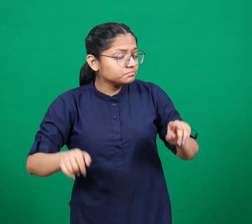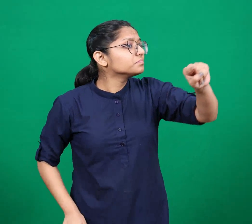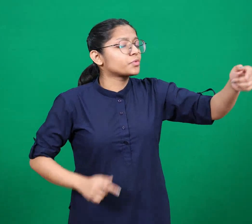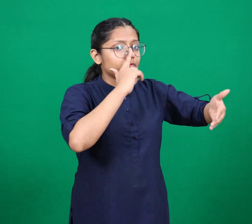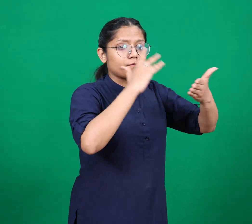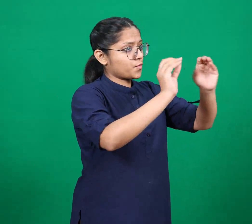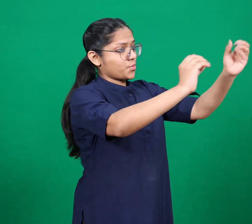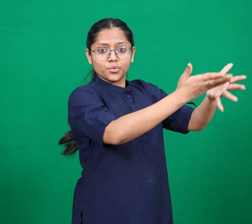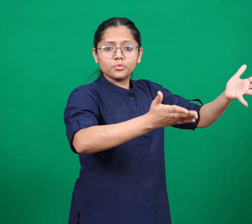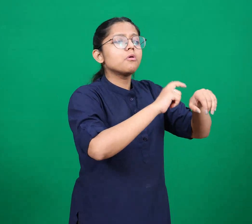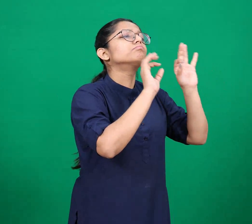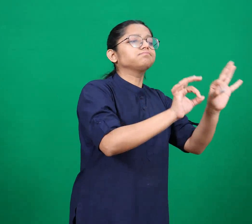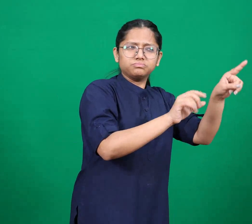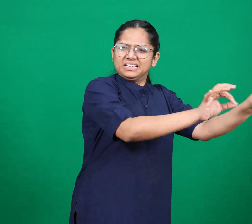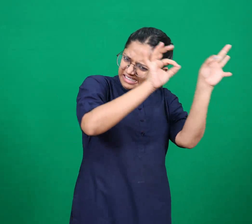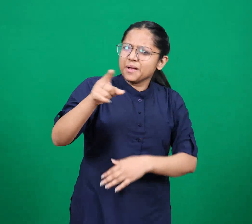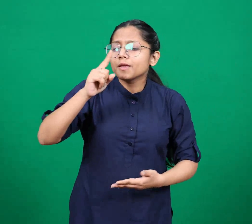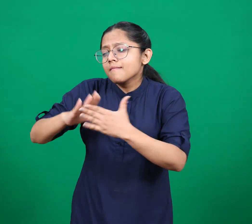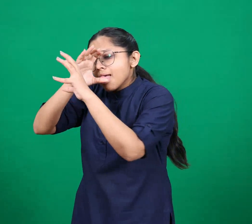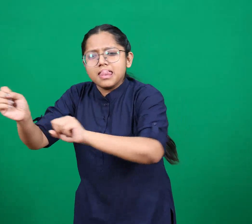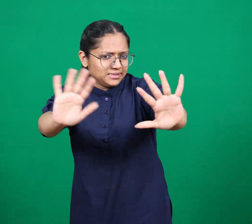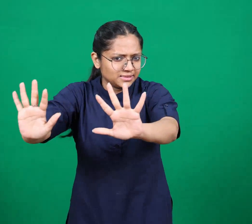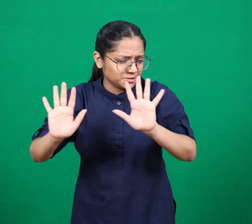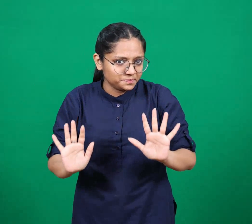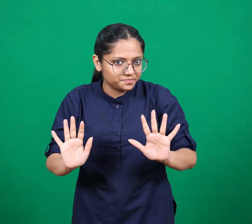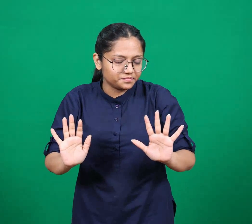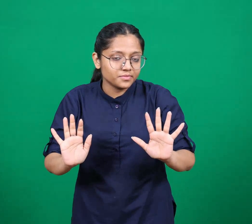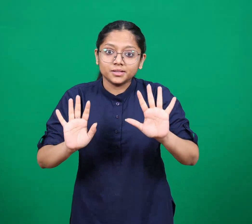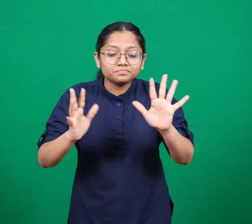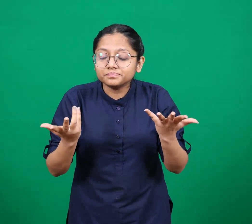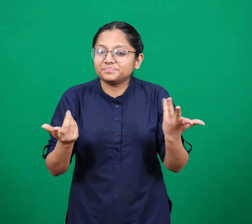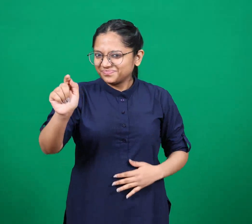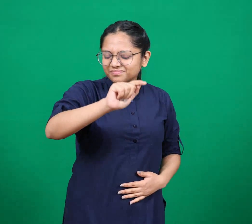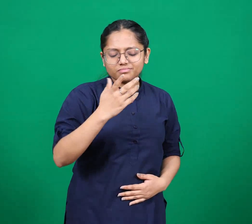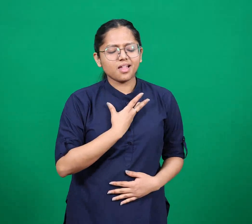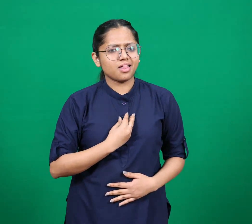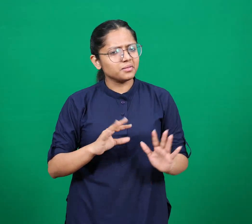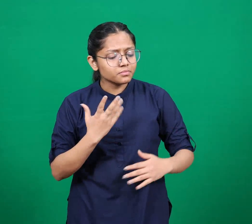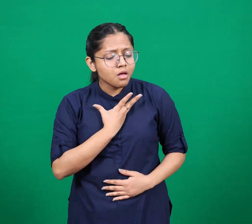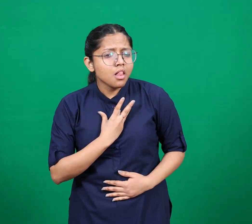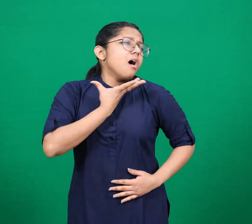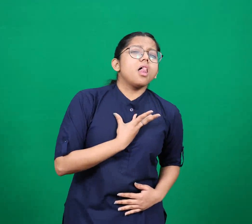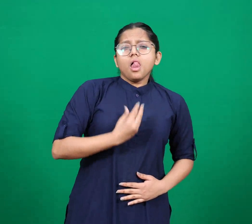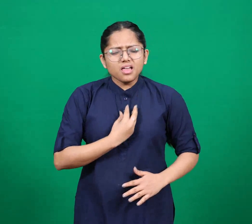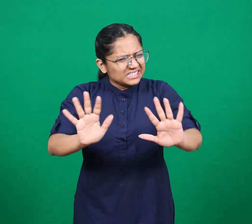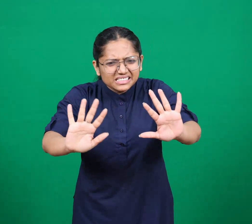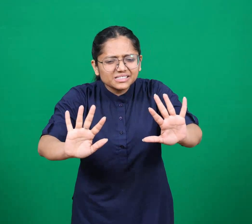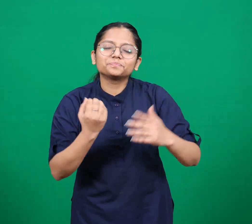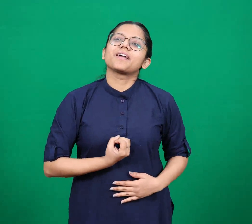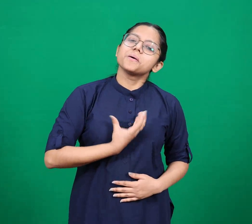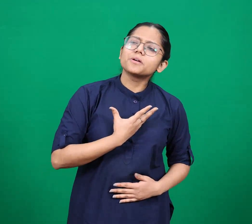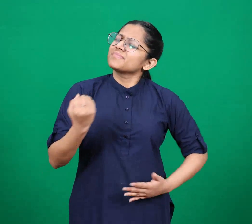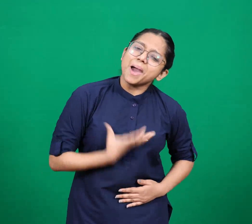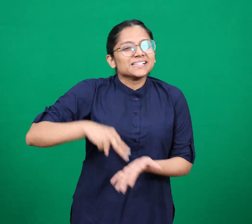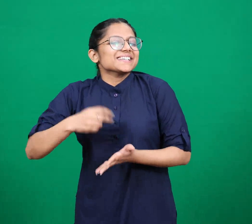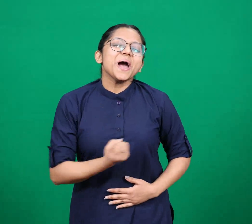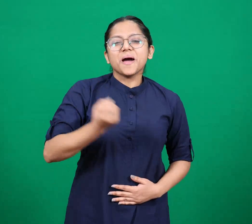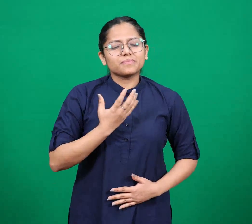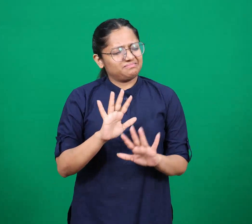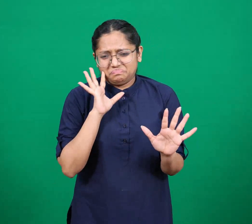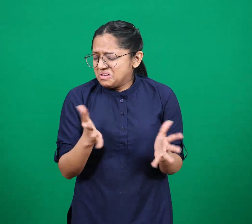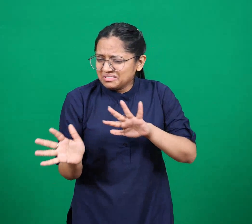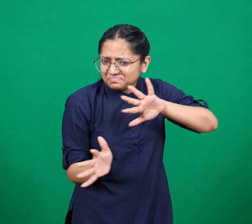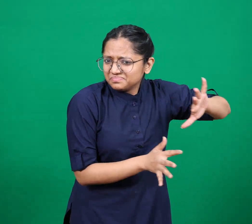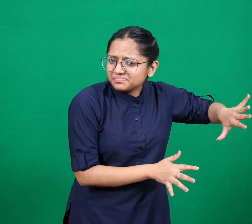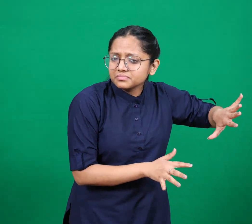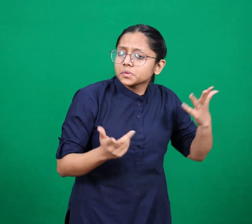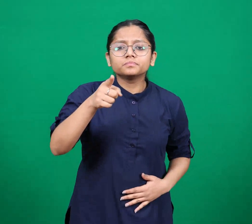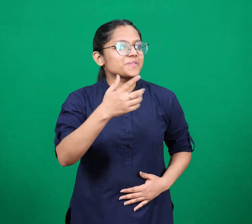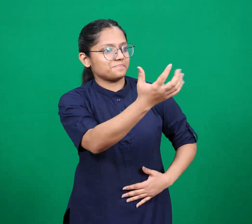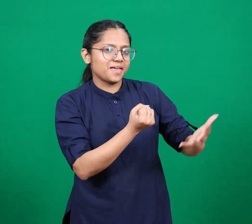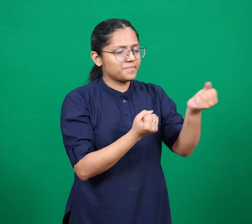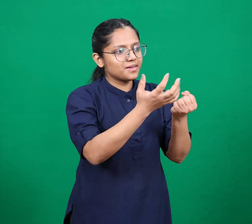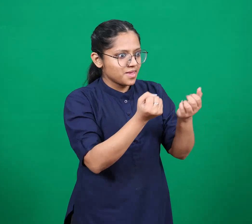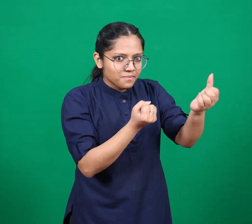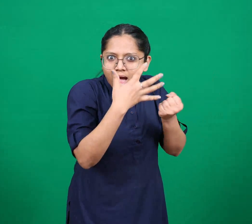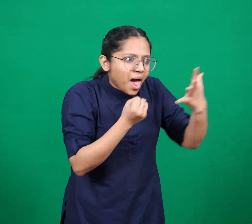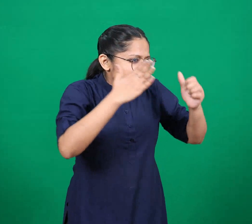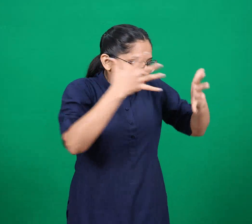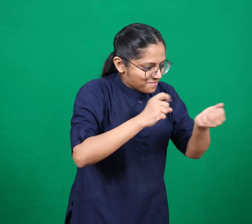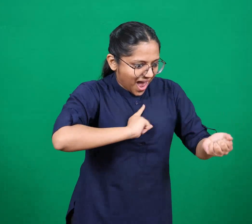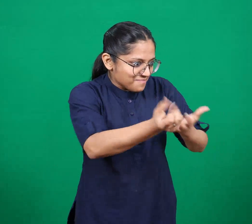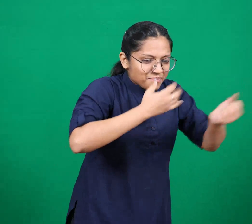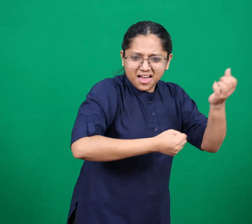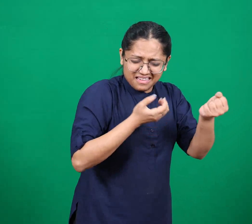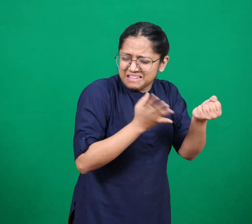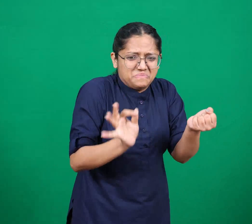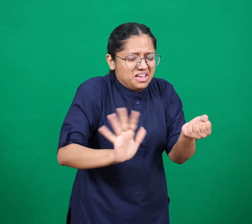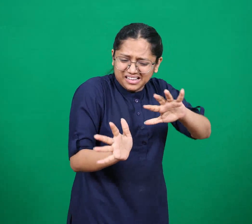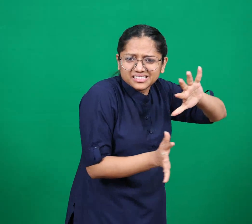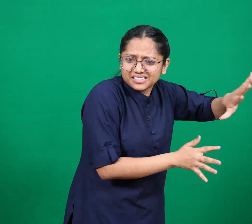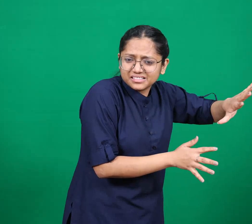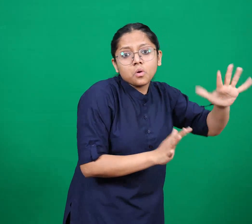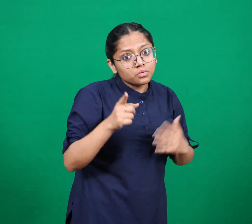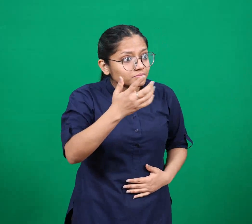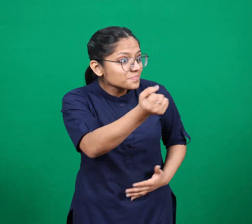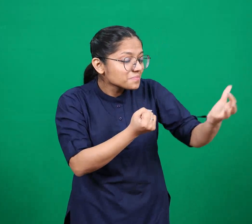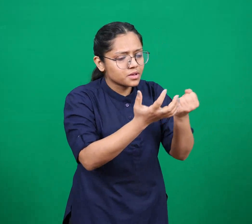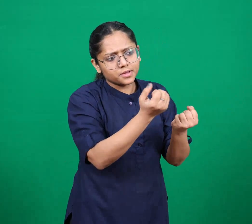those who weep, as if they did not; those who are joyful, as if they were not; those who make a purchase, as if they had nothing;